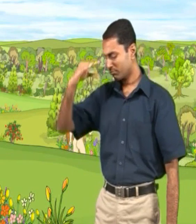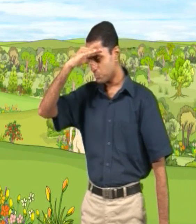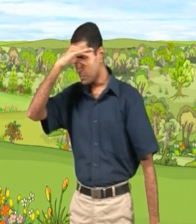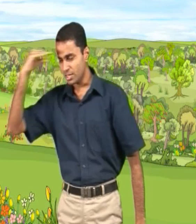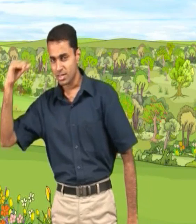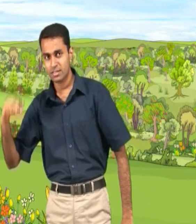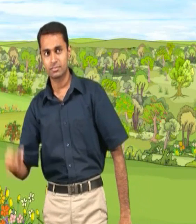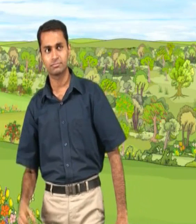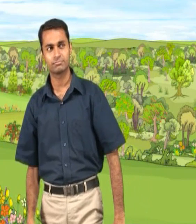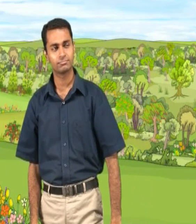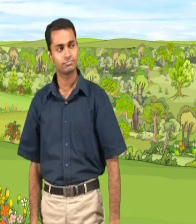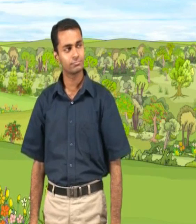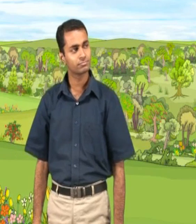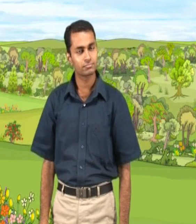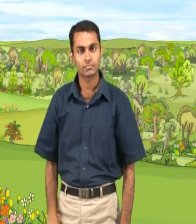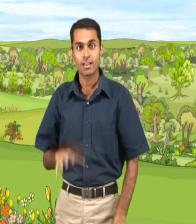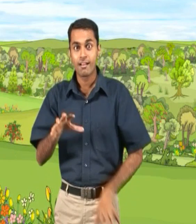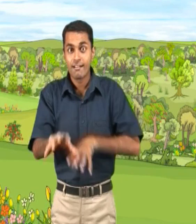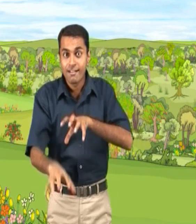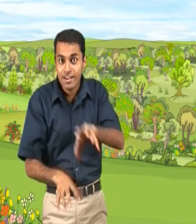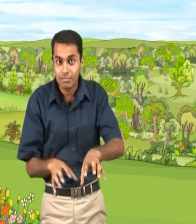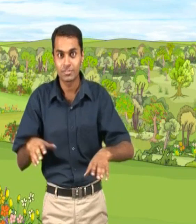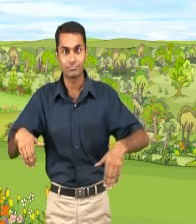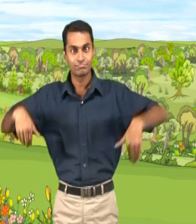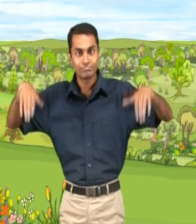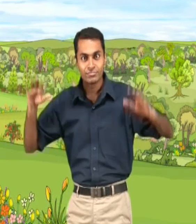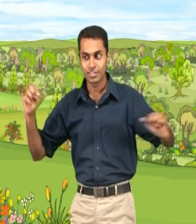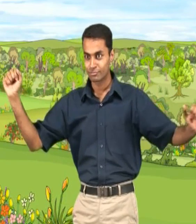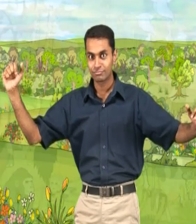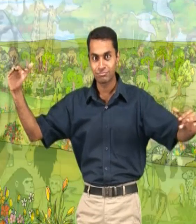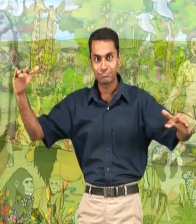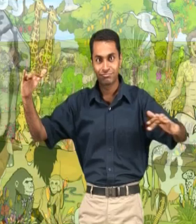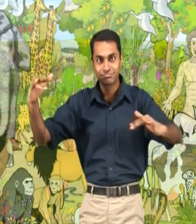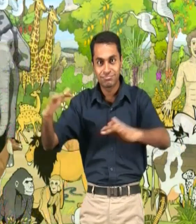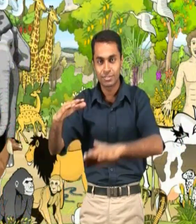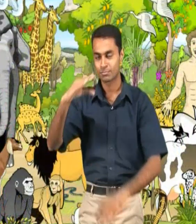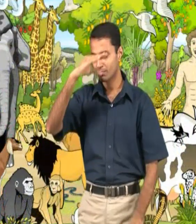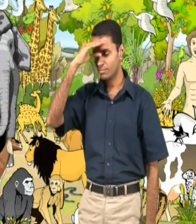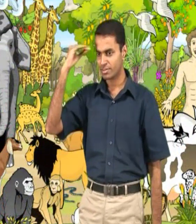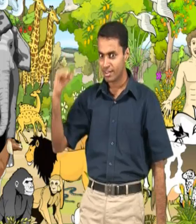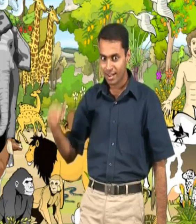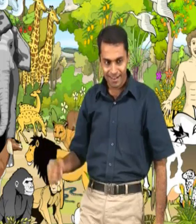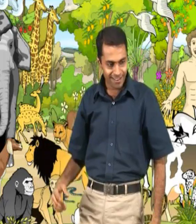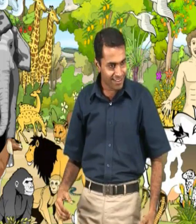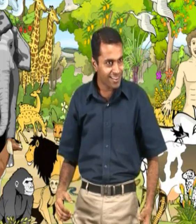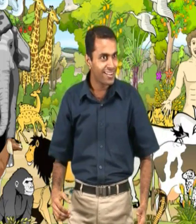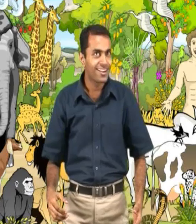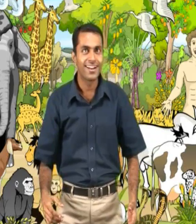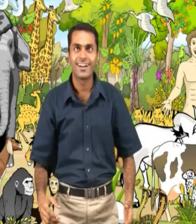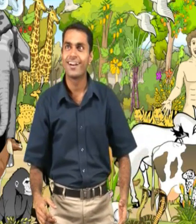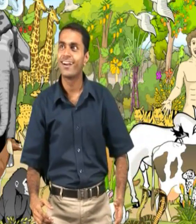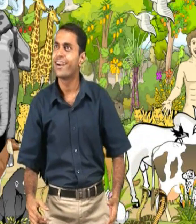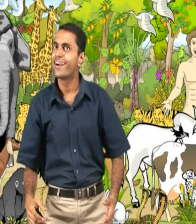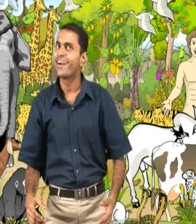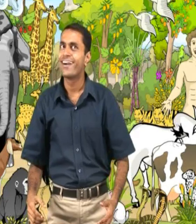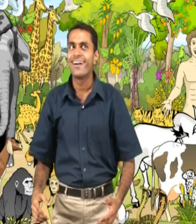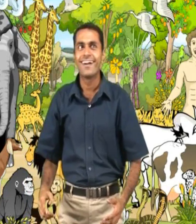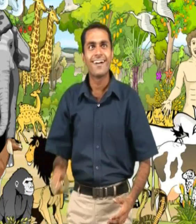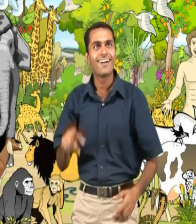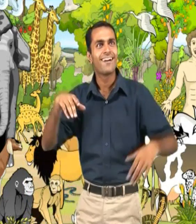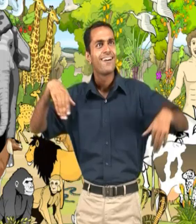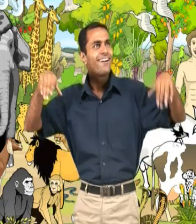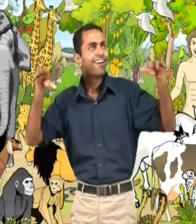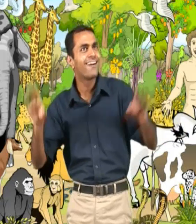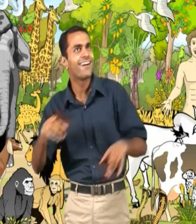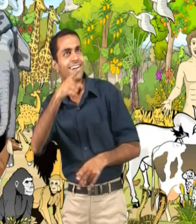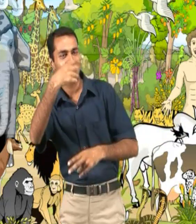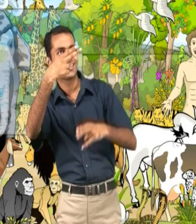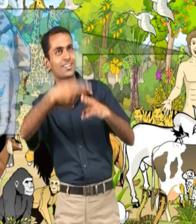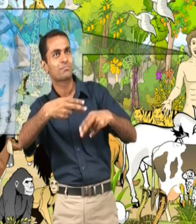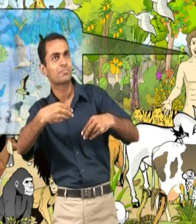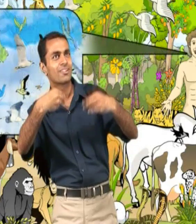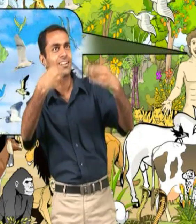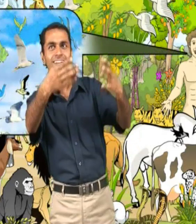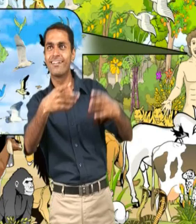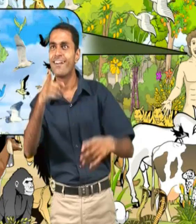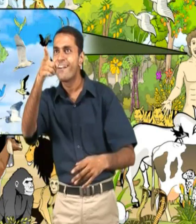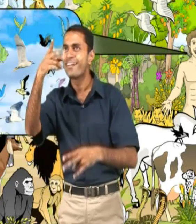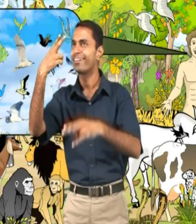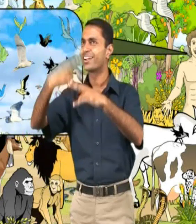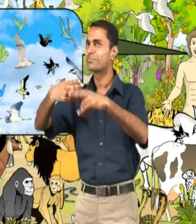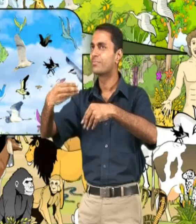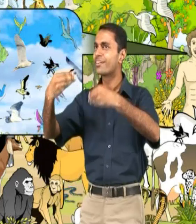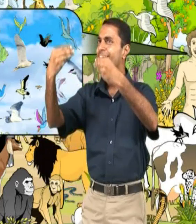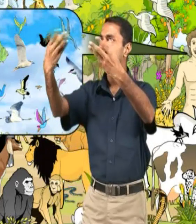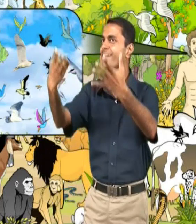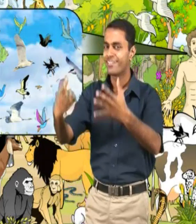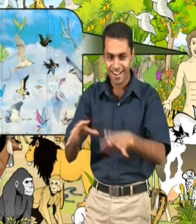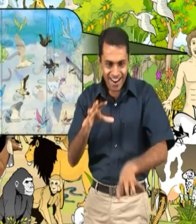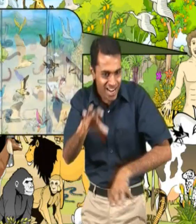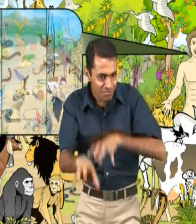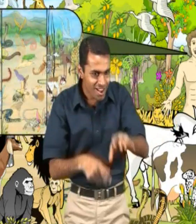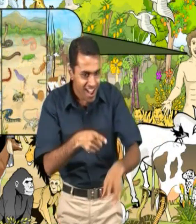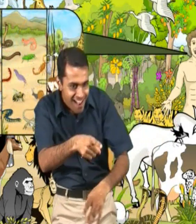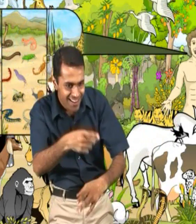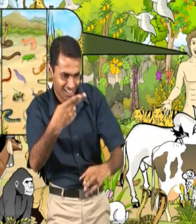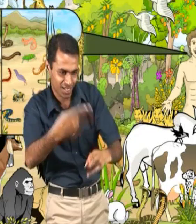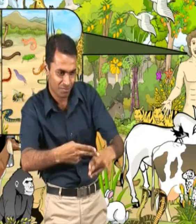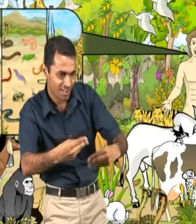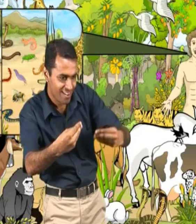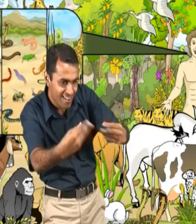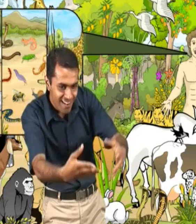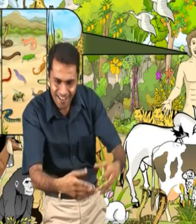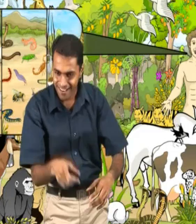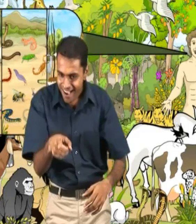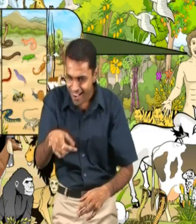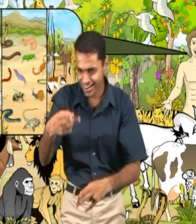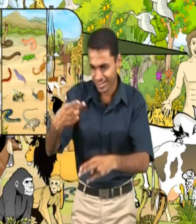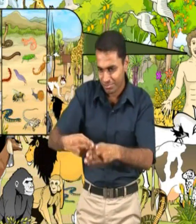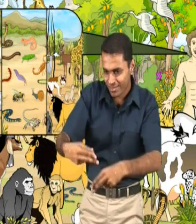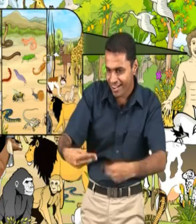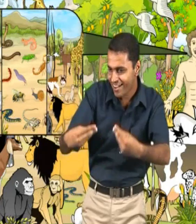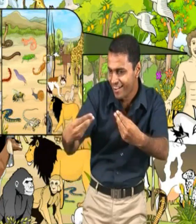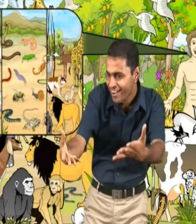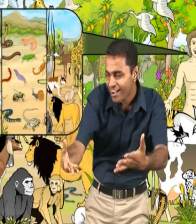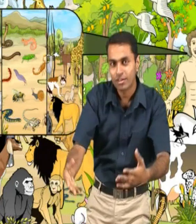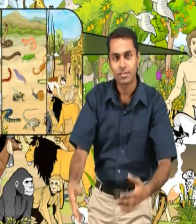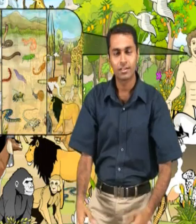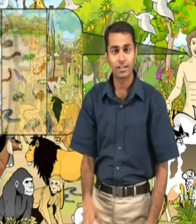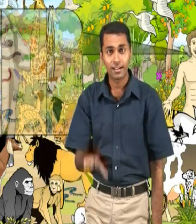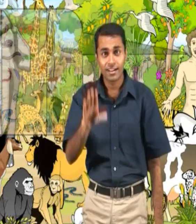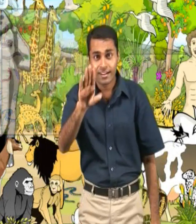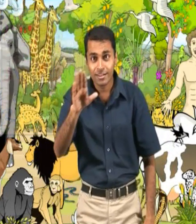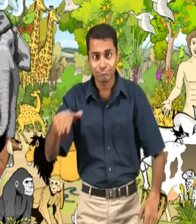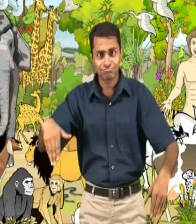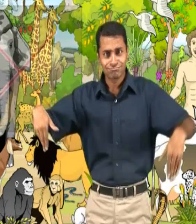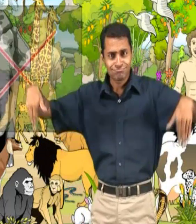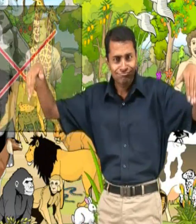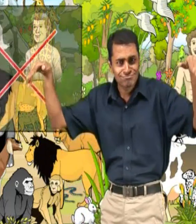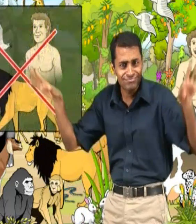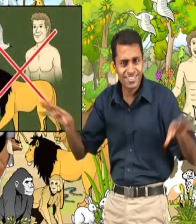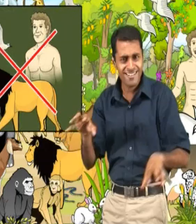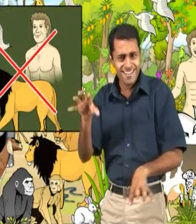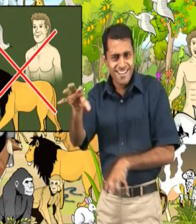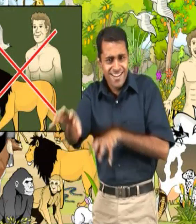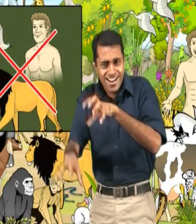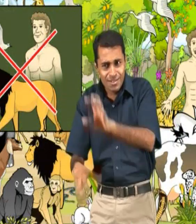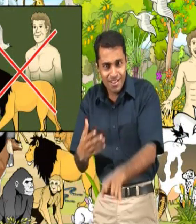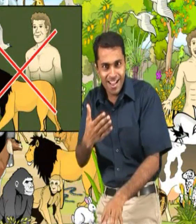The man gave names to all the livestock, to the birds of the air, and to every beast of the field.